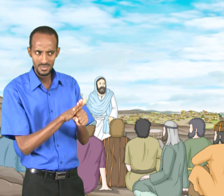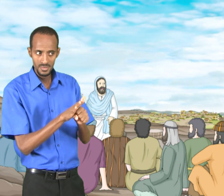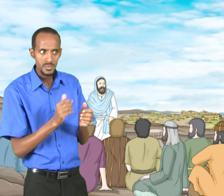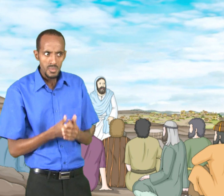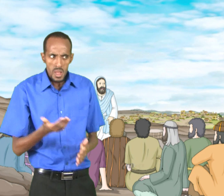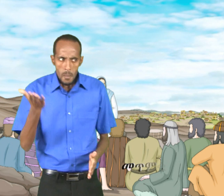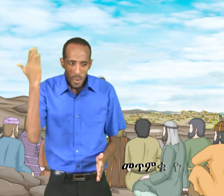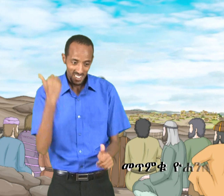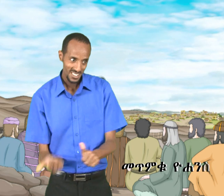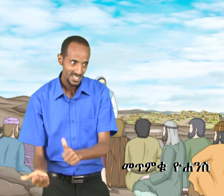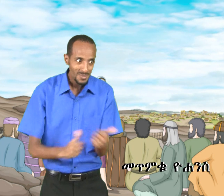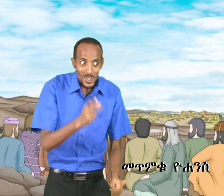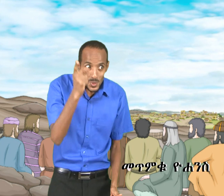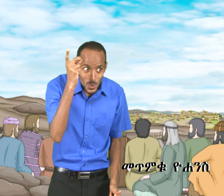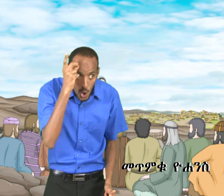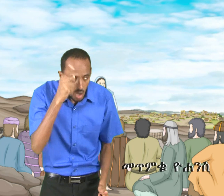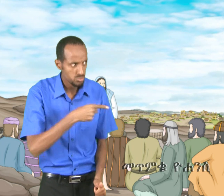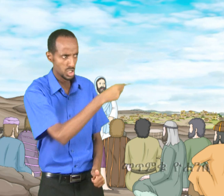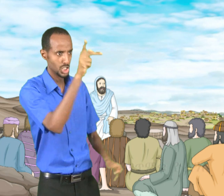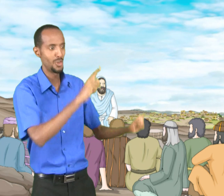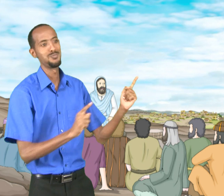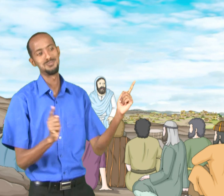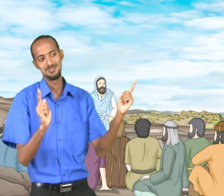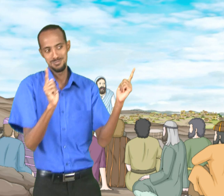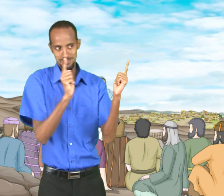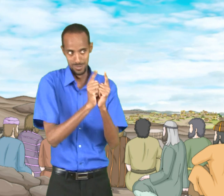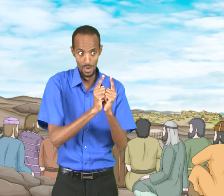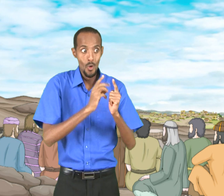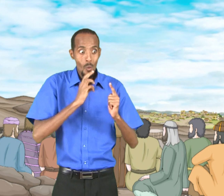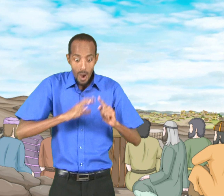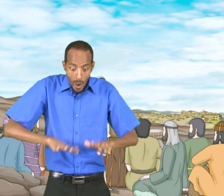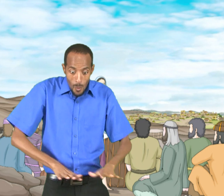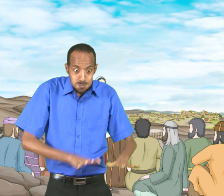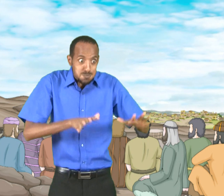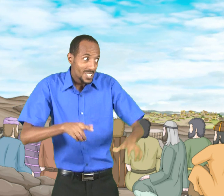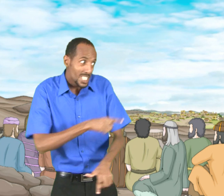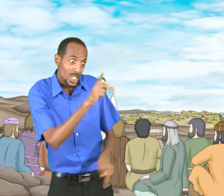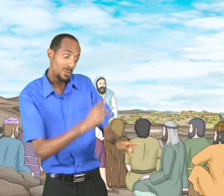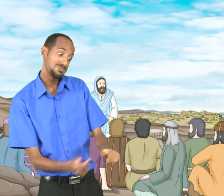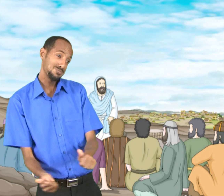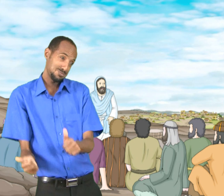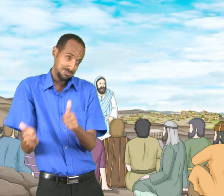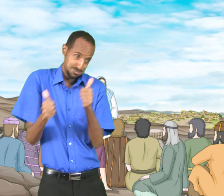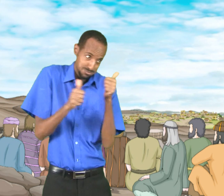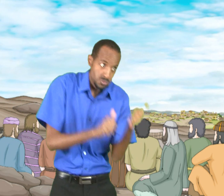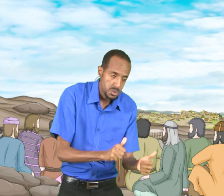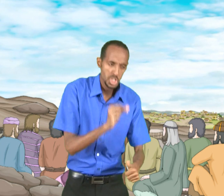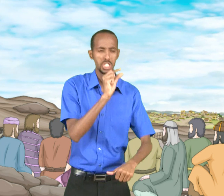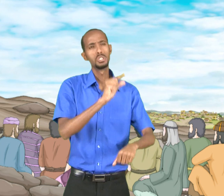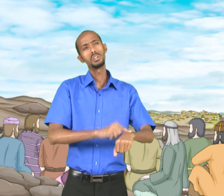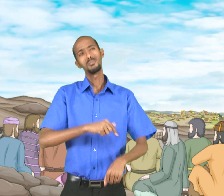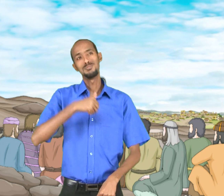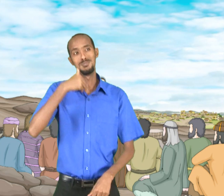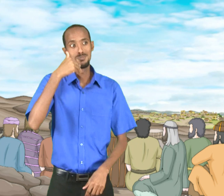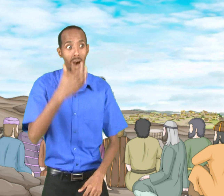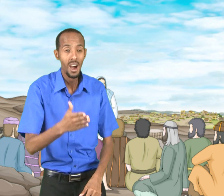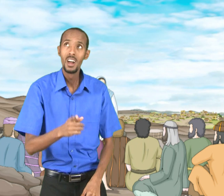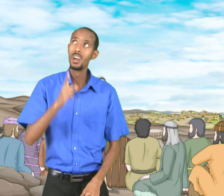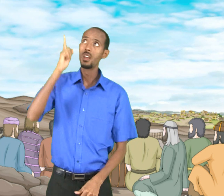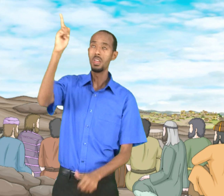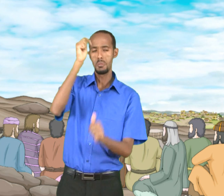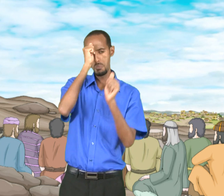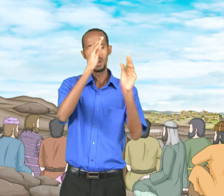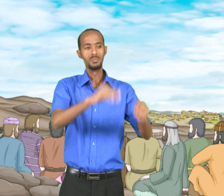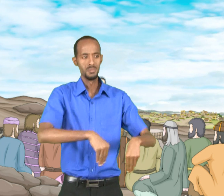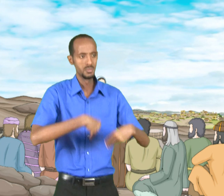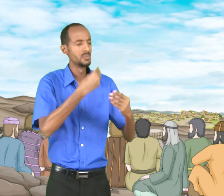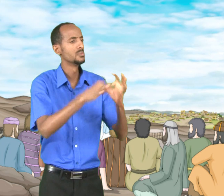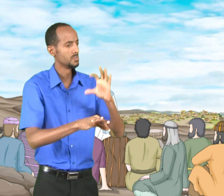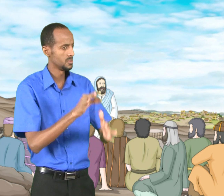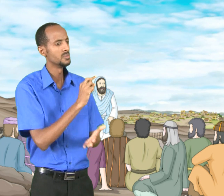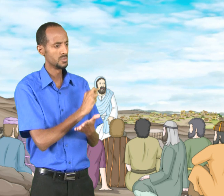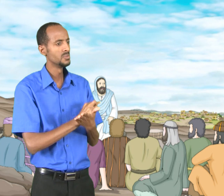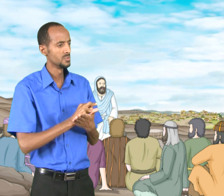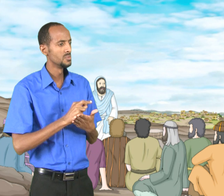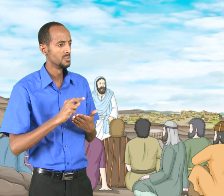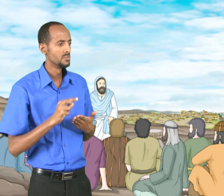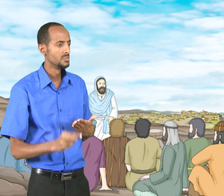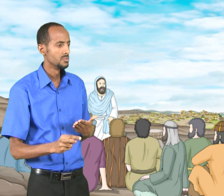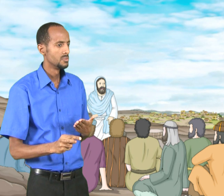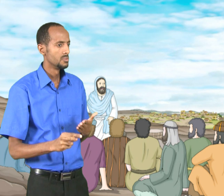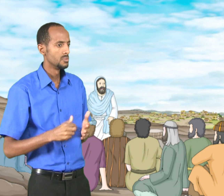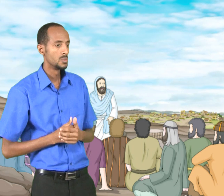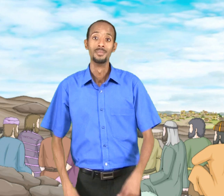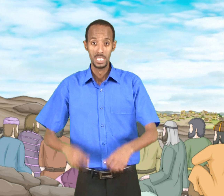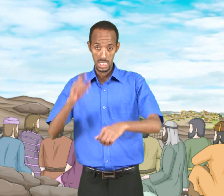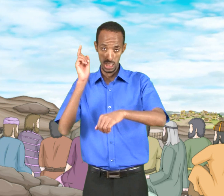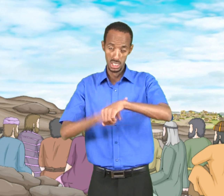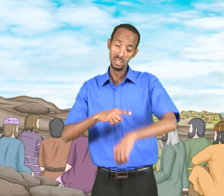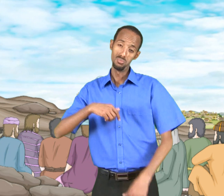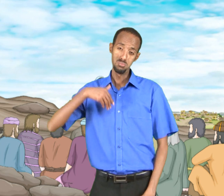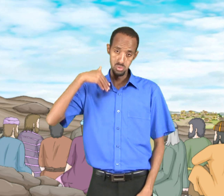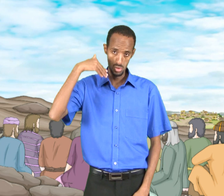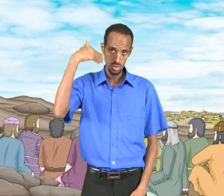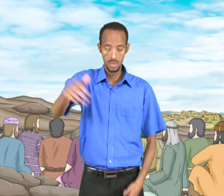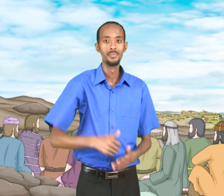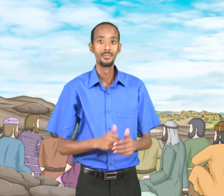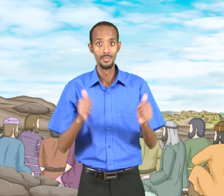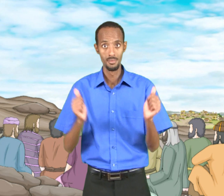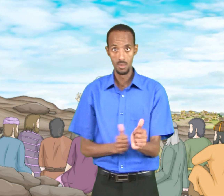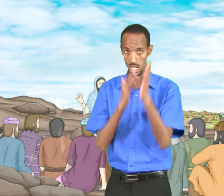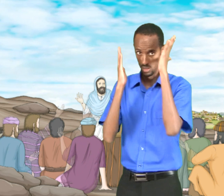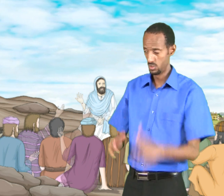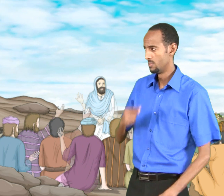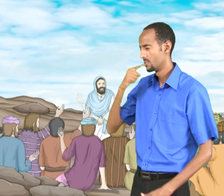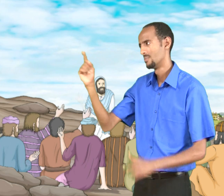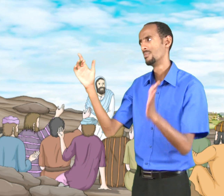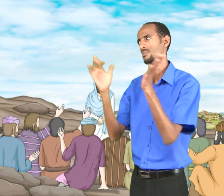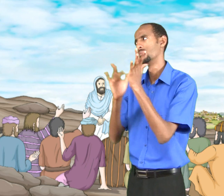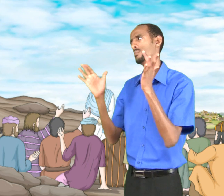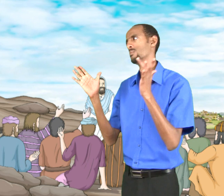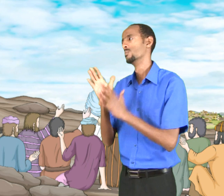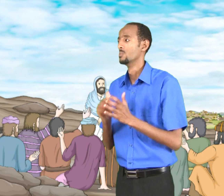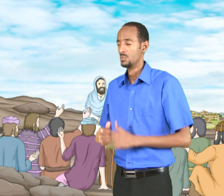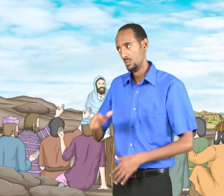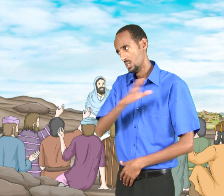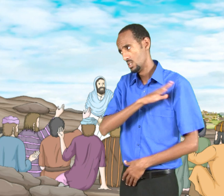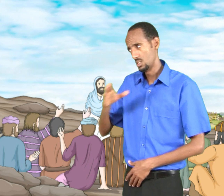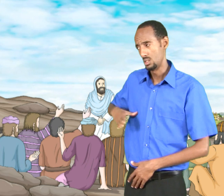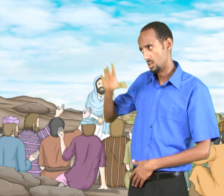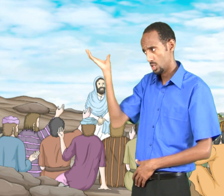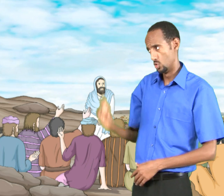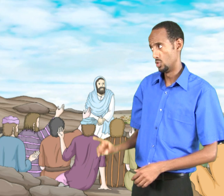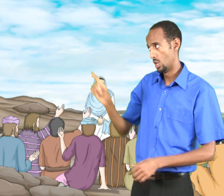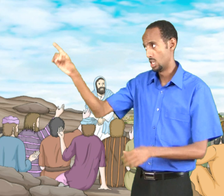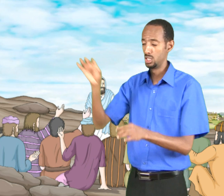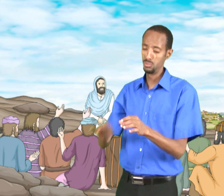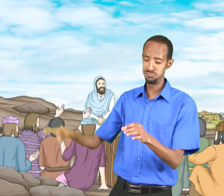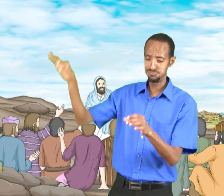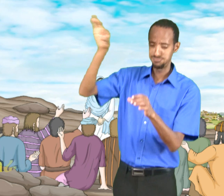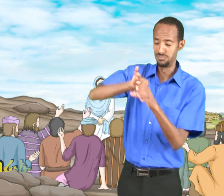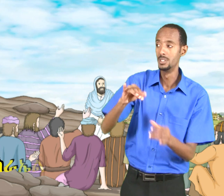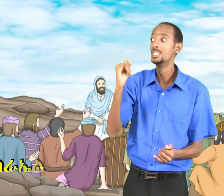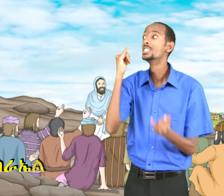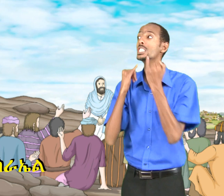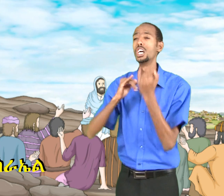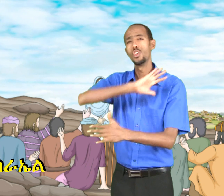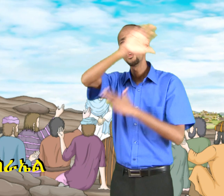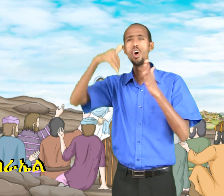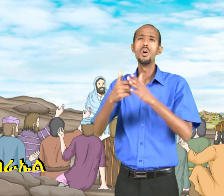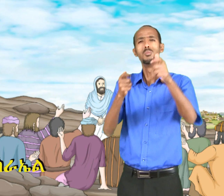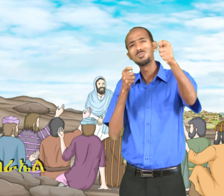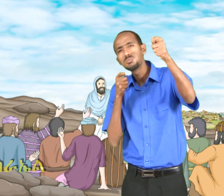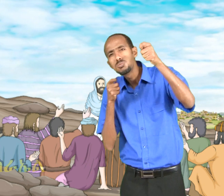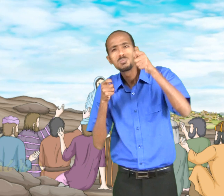For John baptized with water, but in a few days you will be baptized with the Holy Spirit.”